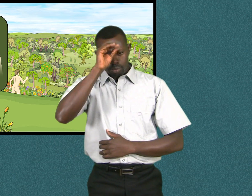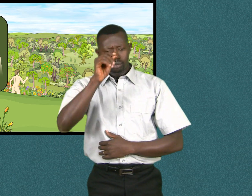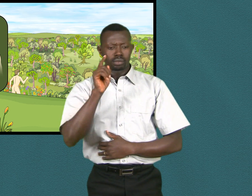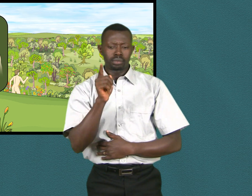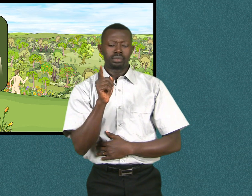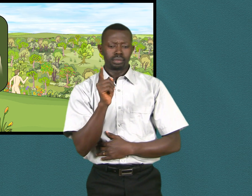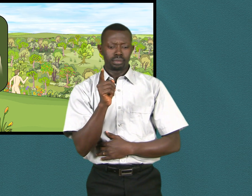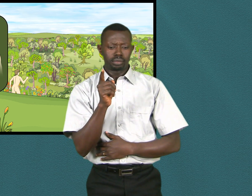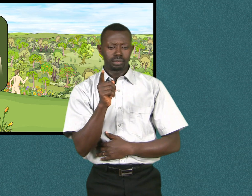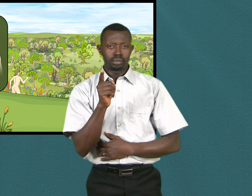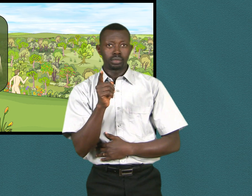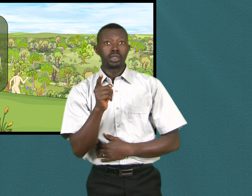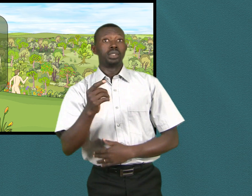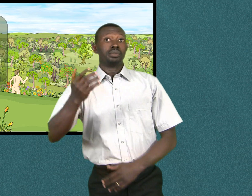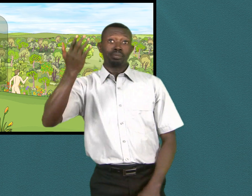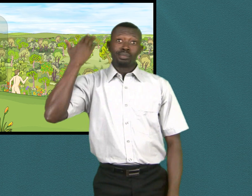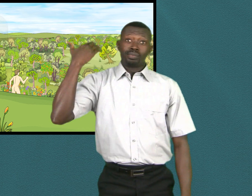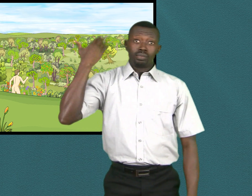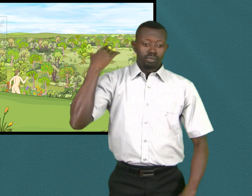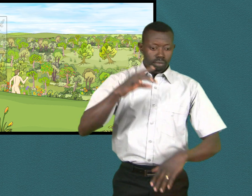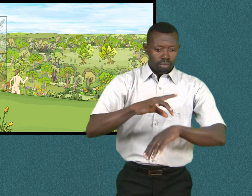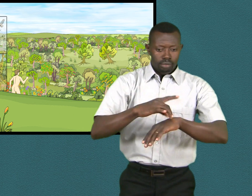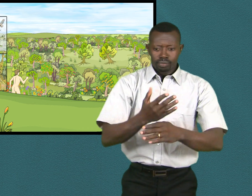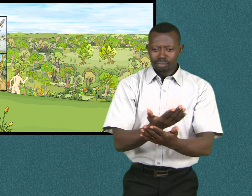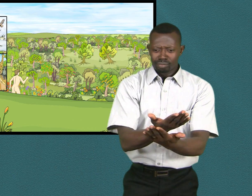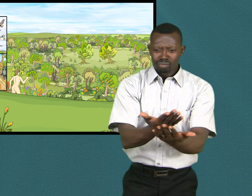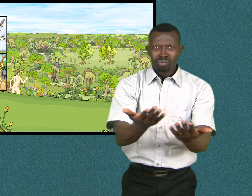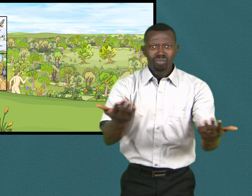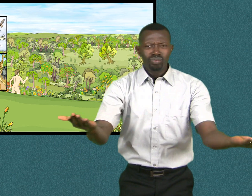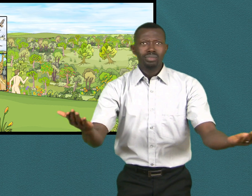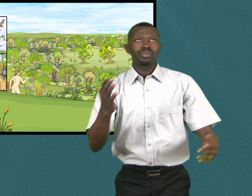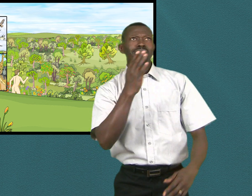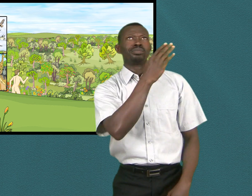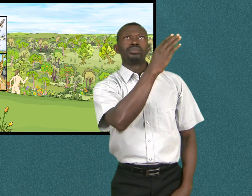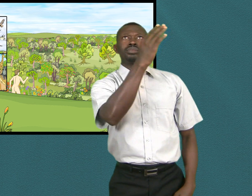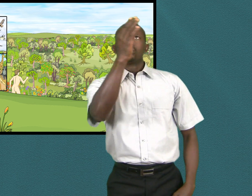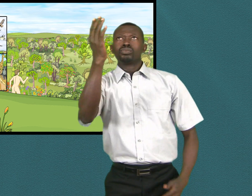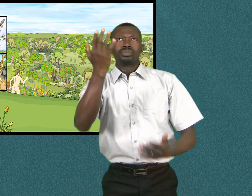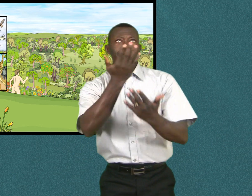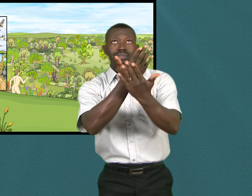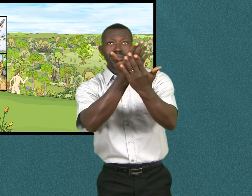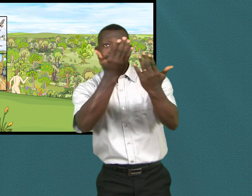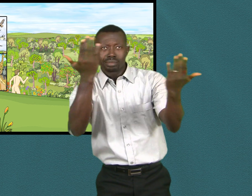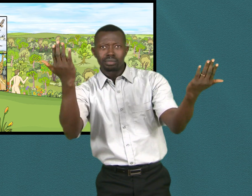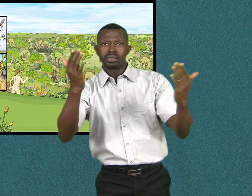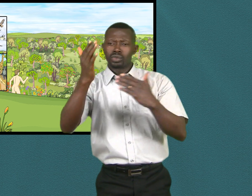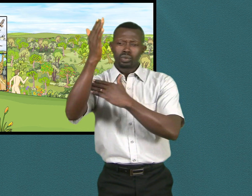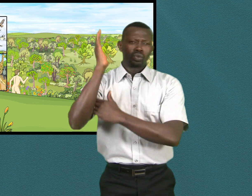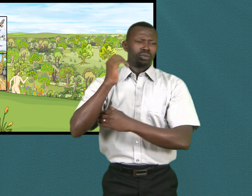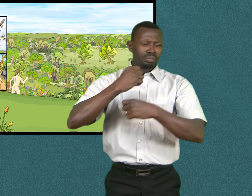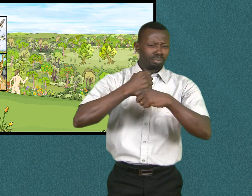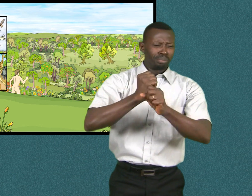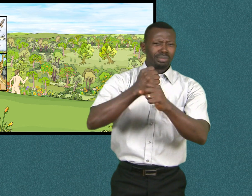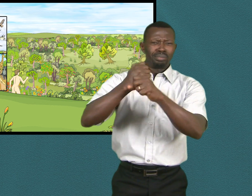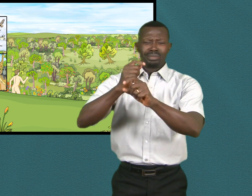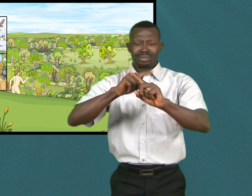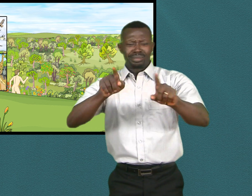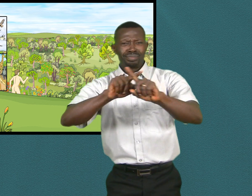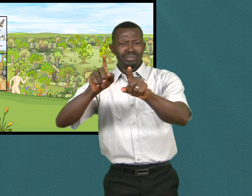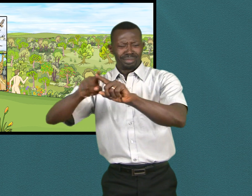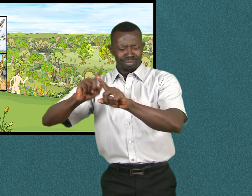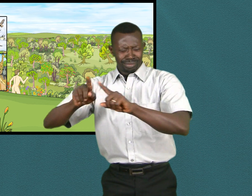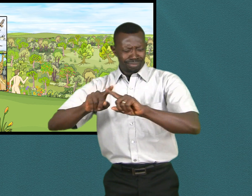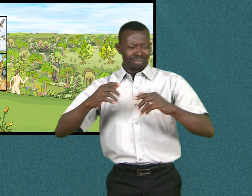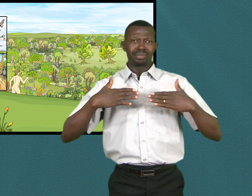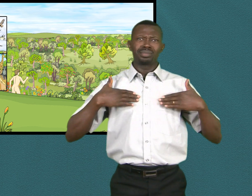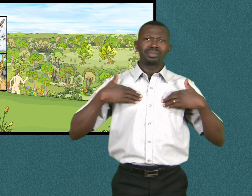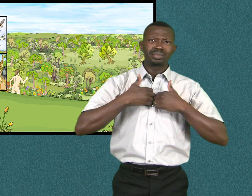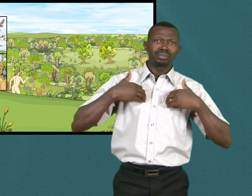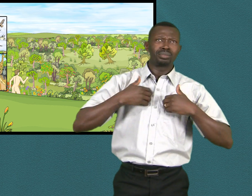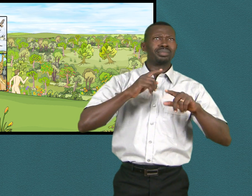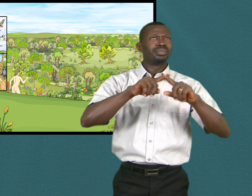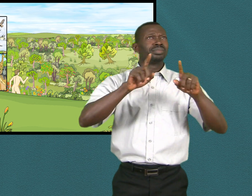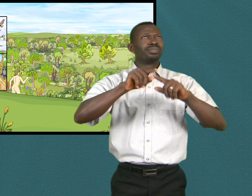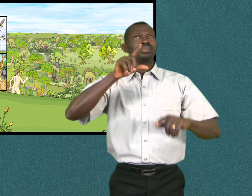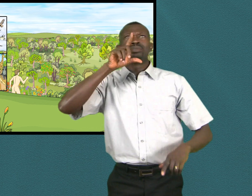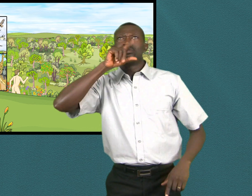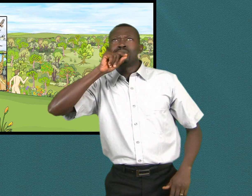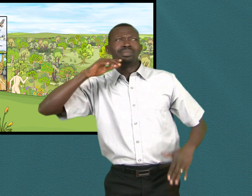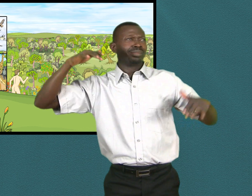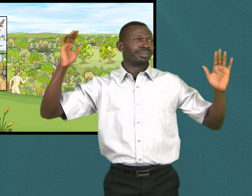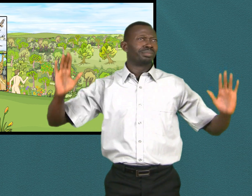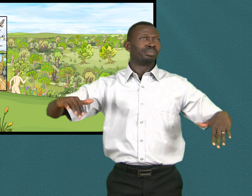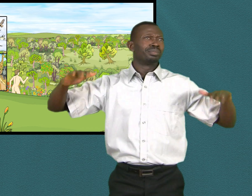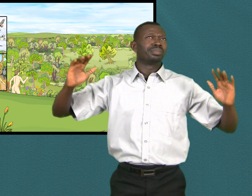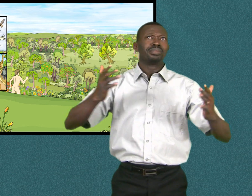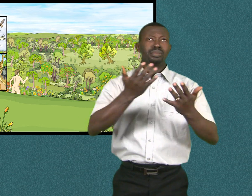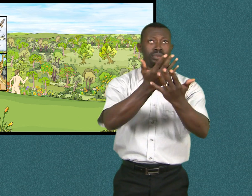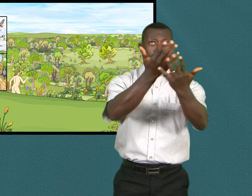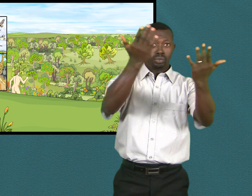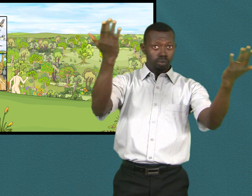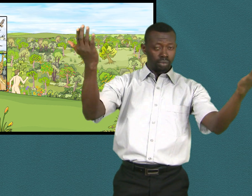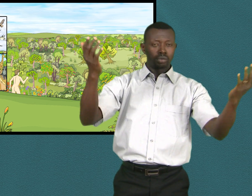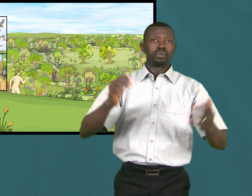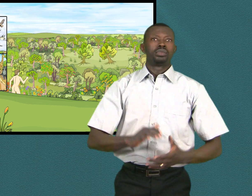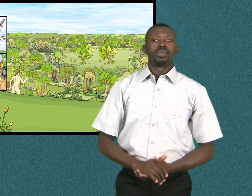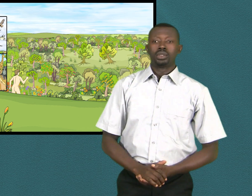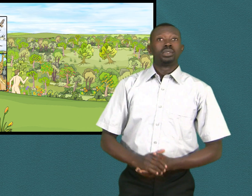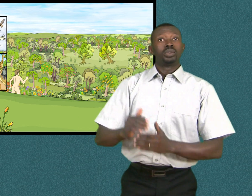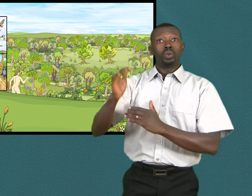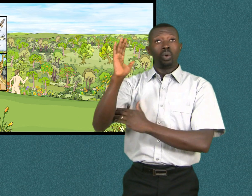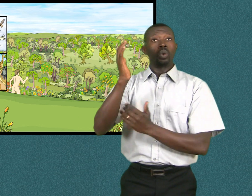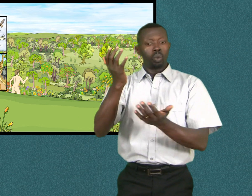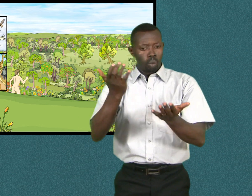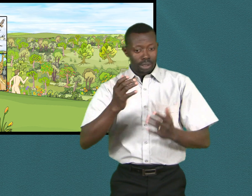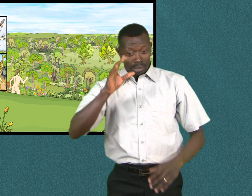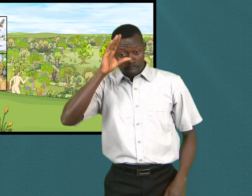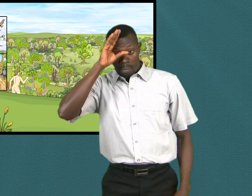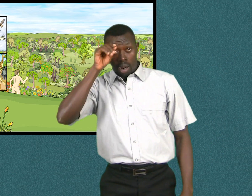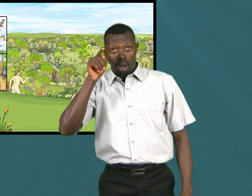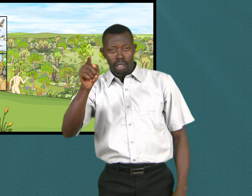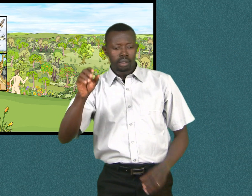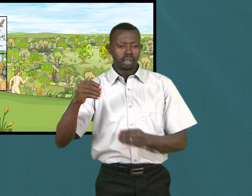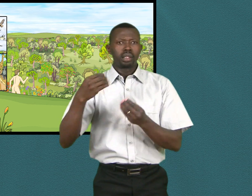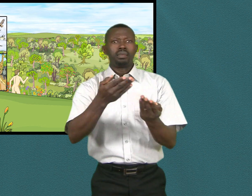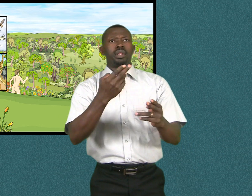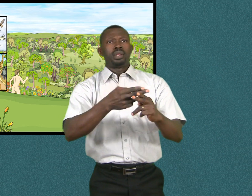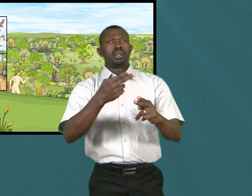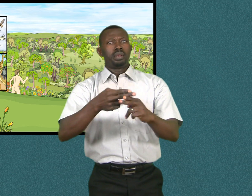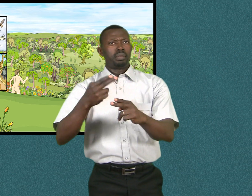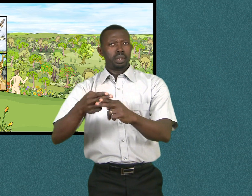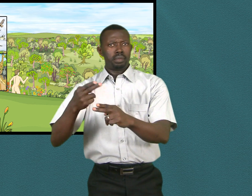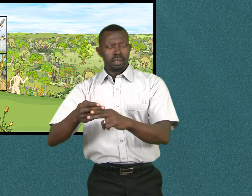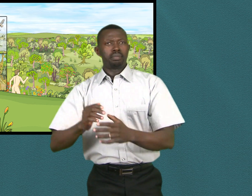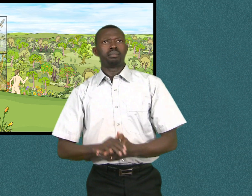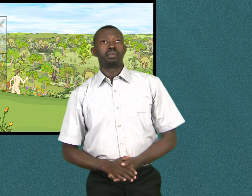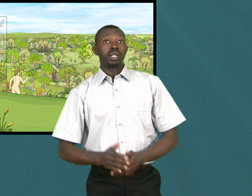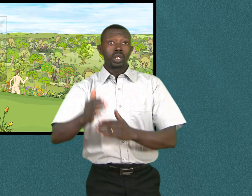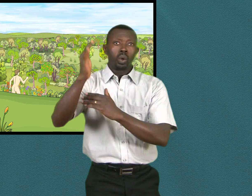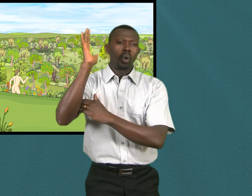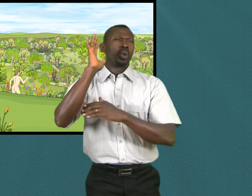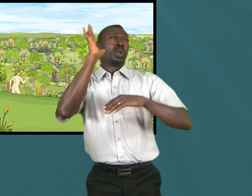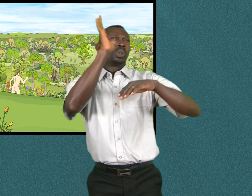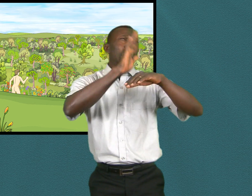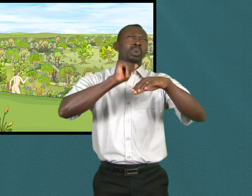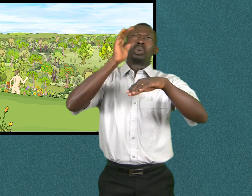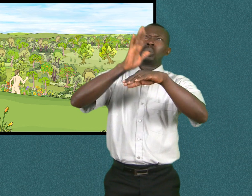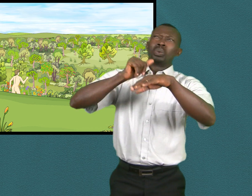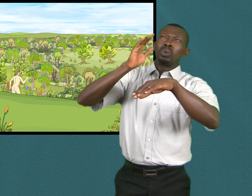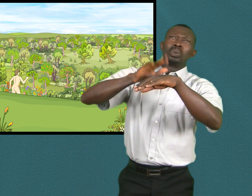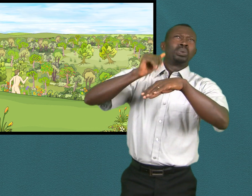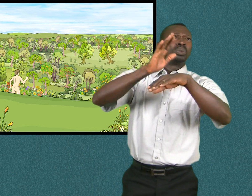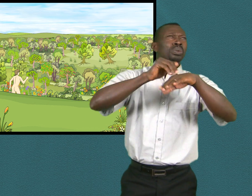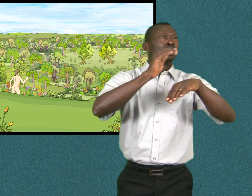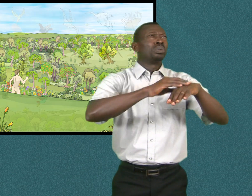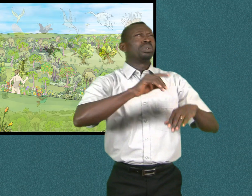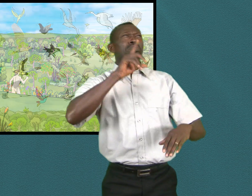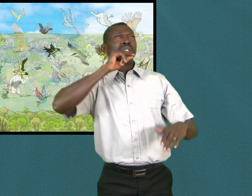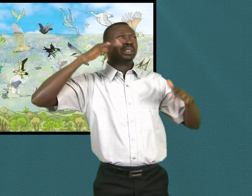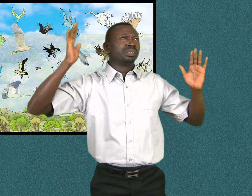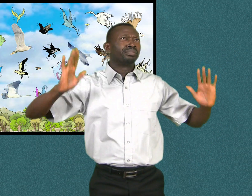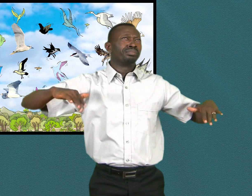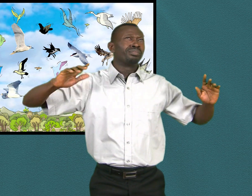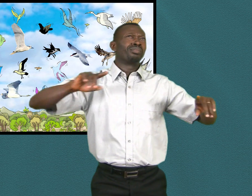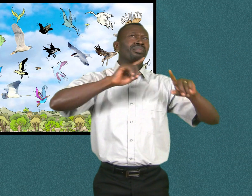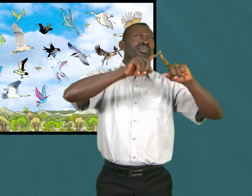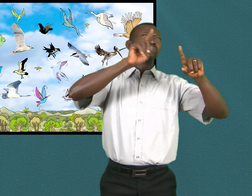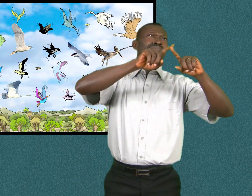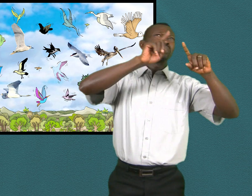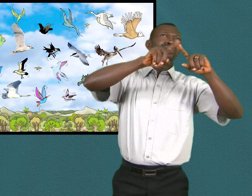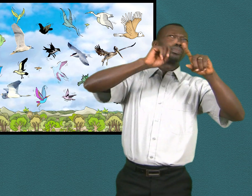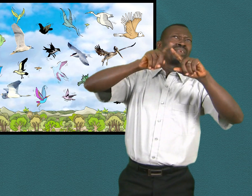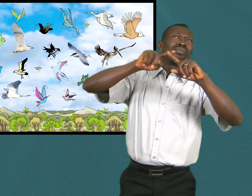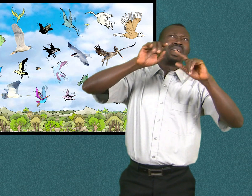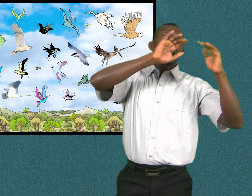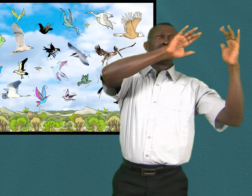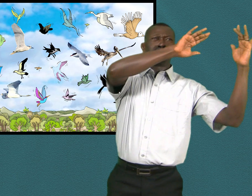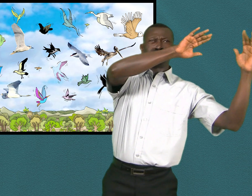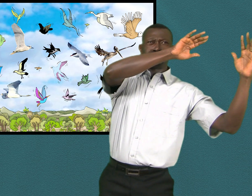And out of the ground the LORD God formed every beast of the field and every bird of the air, and He brought them to the man to see what he would name each one.